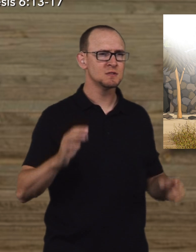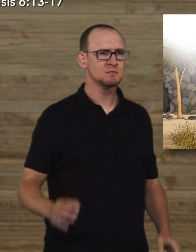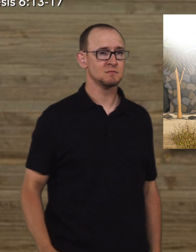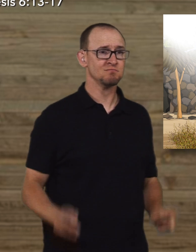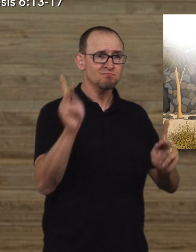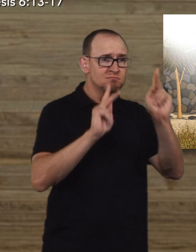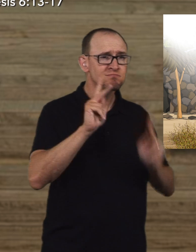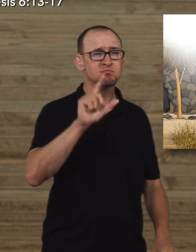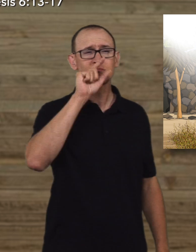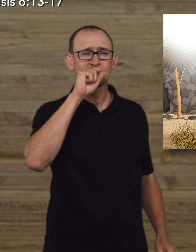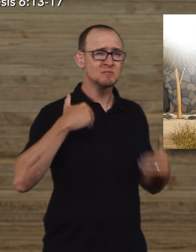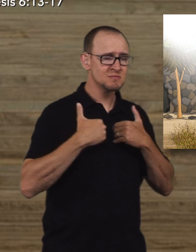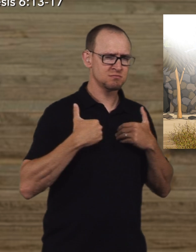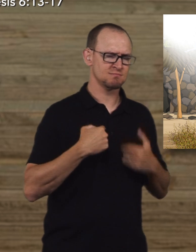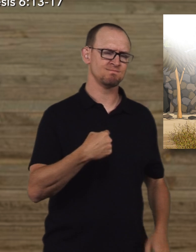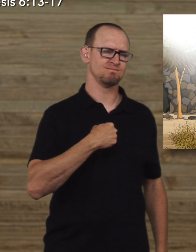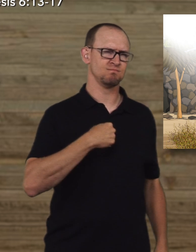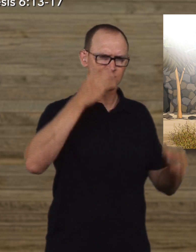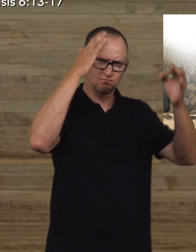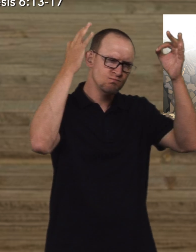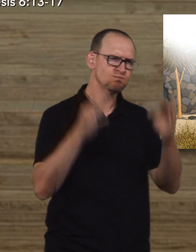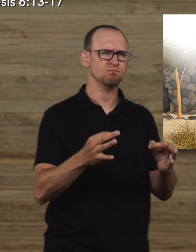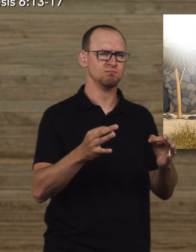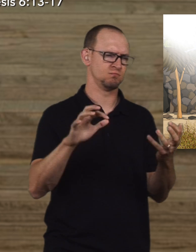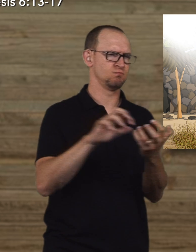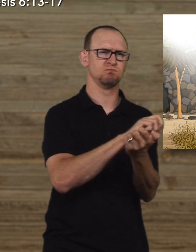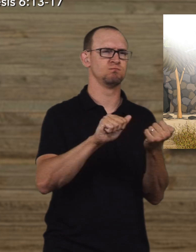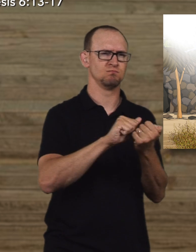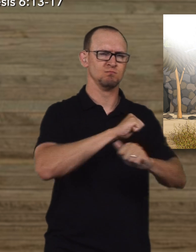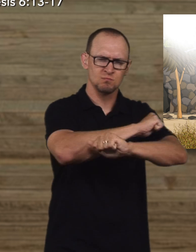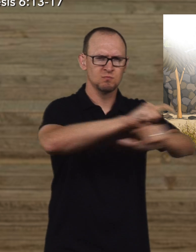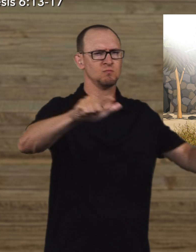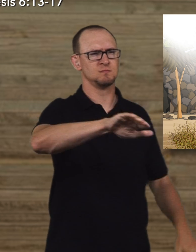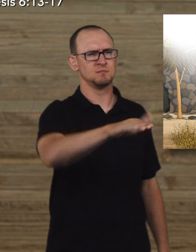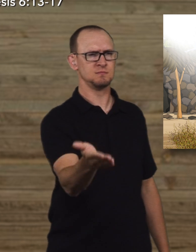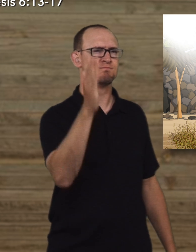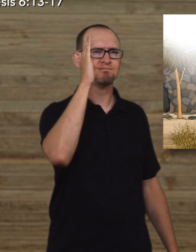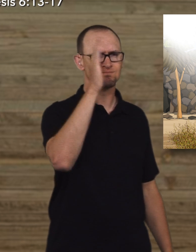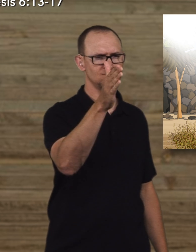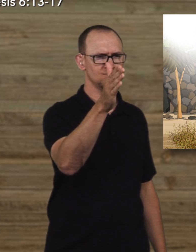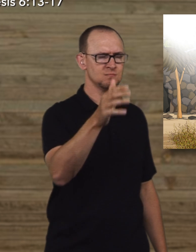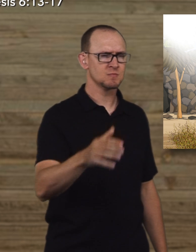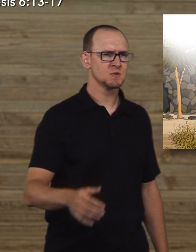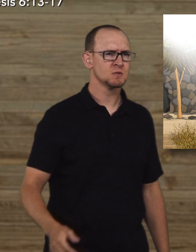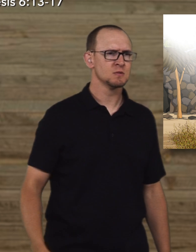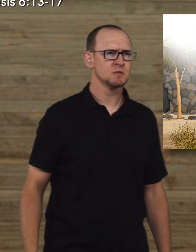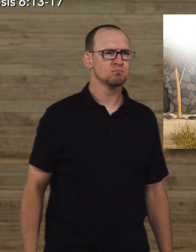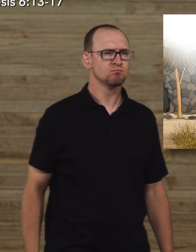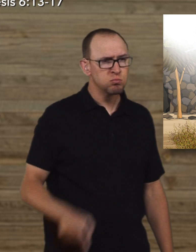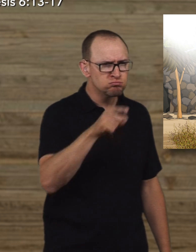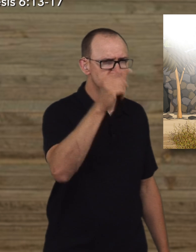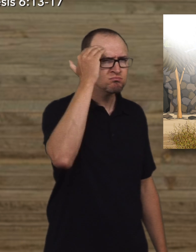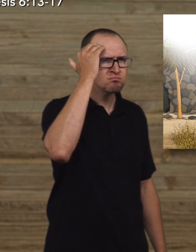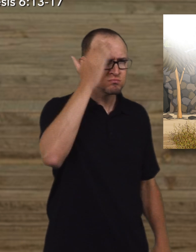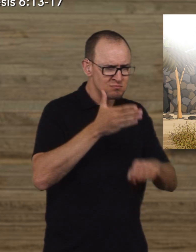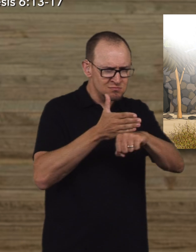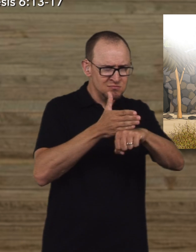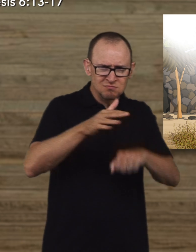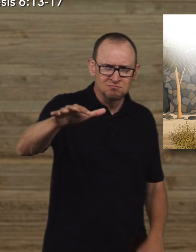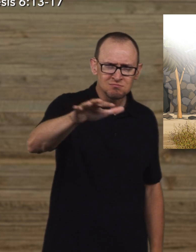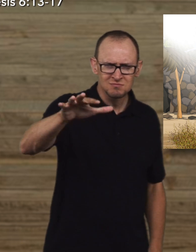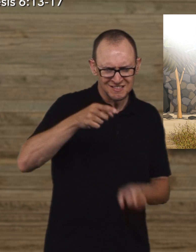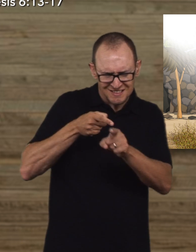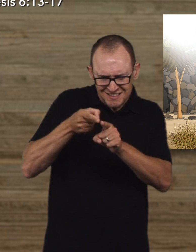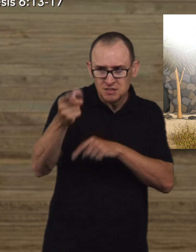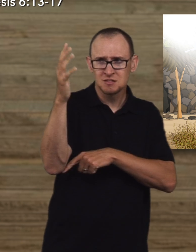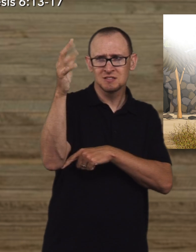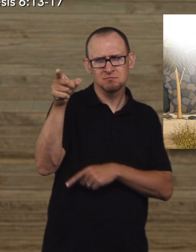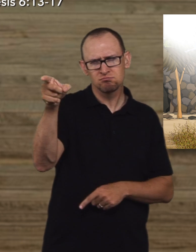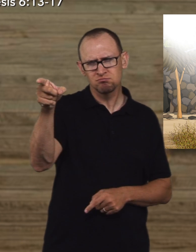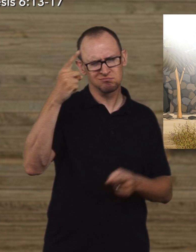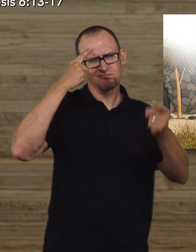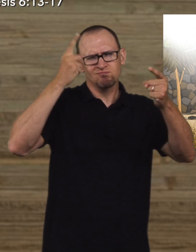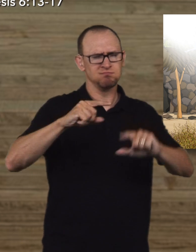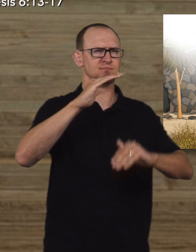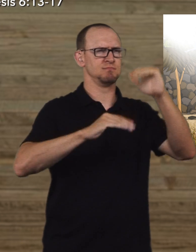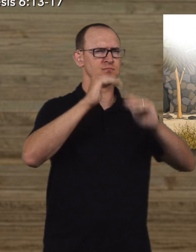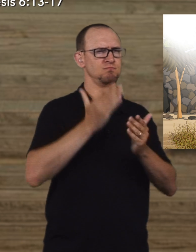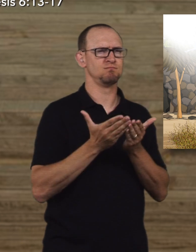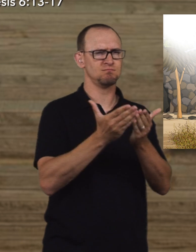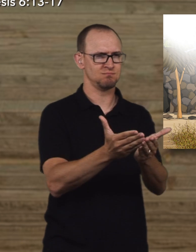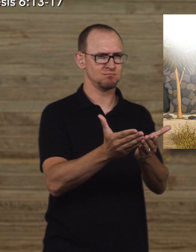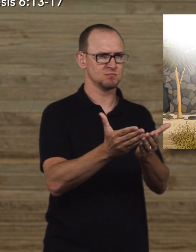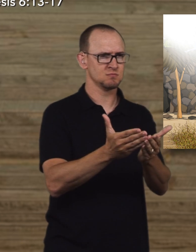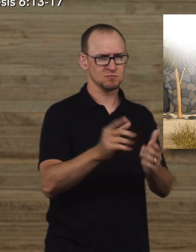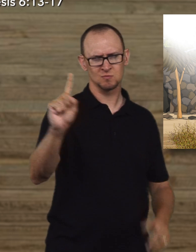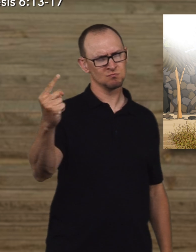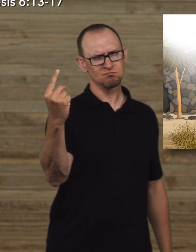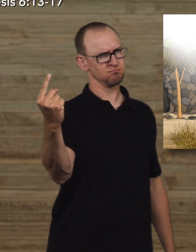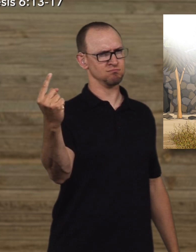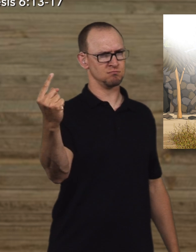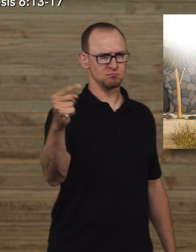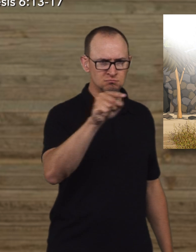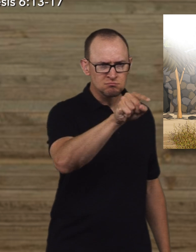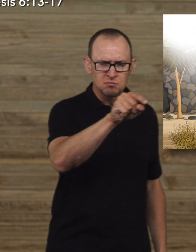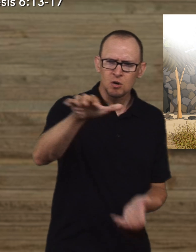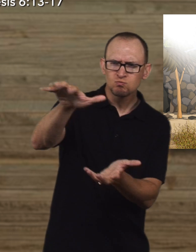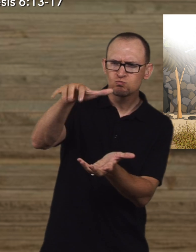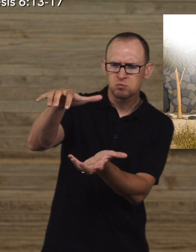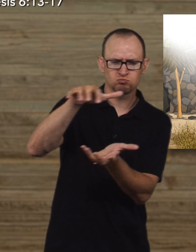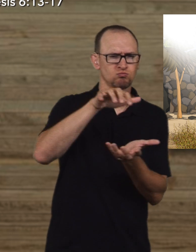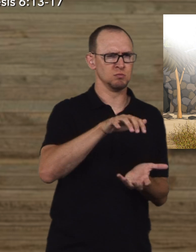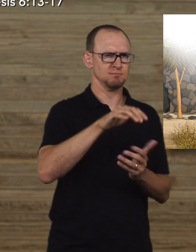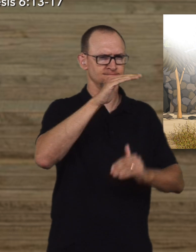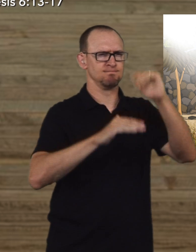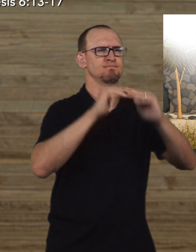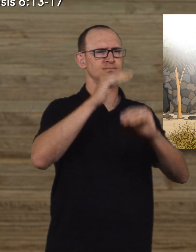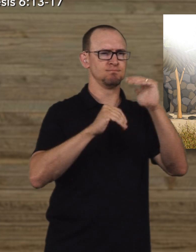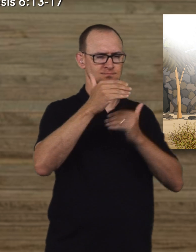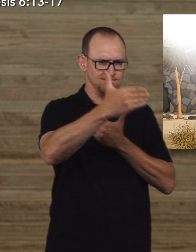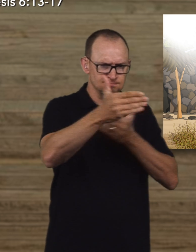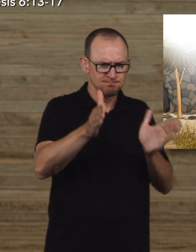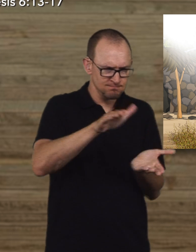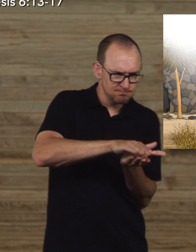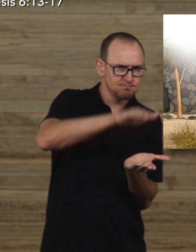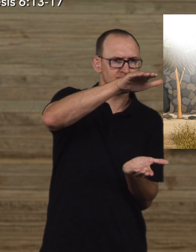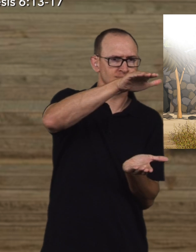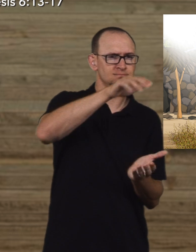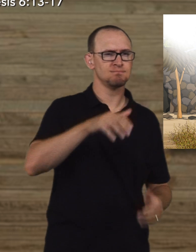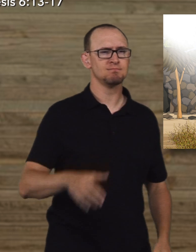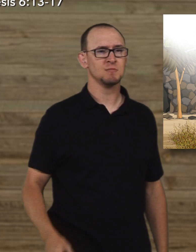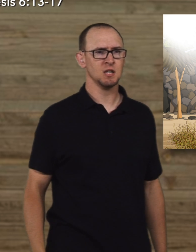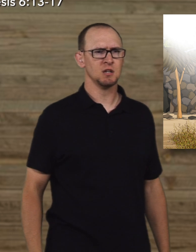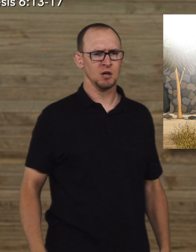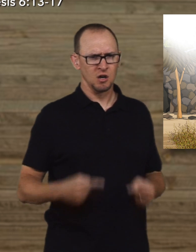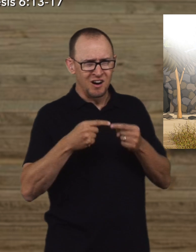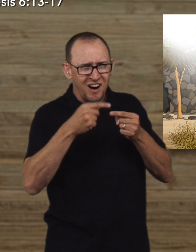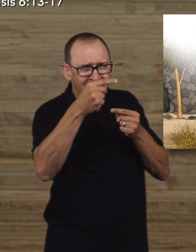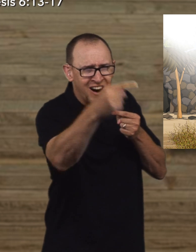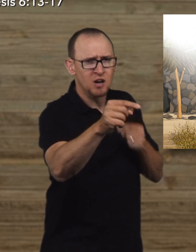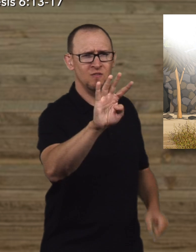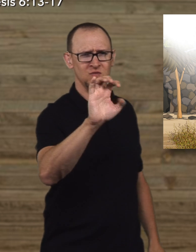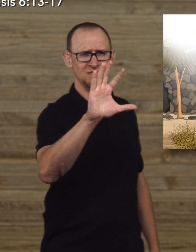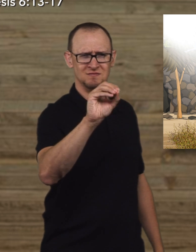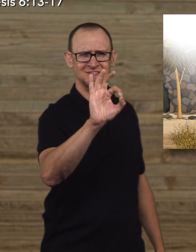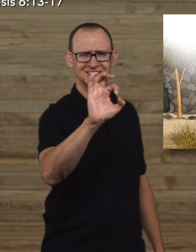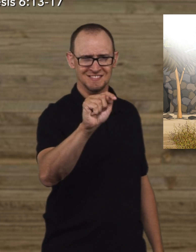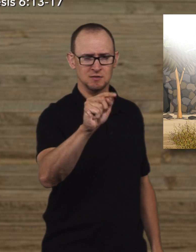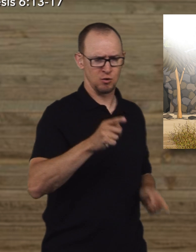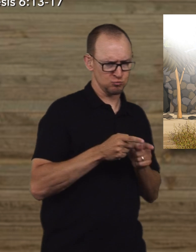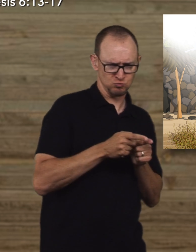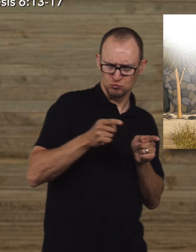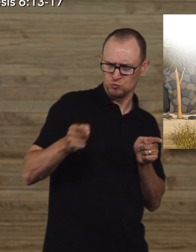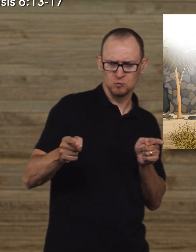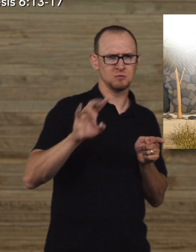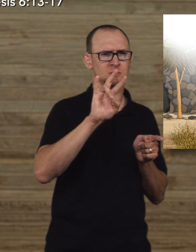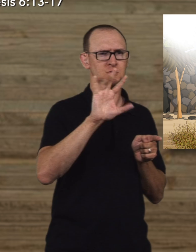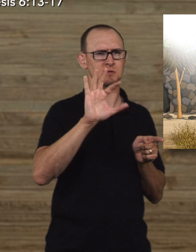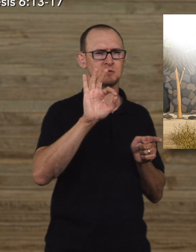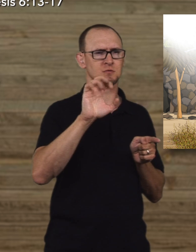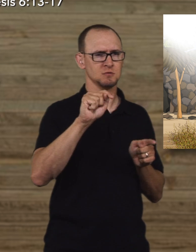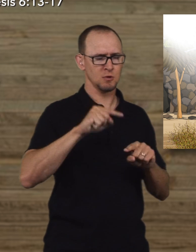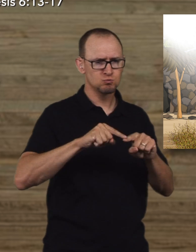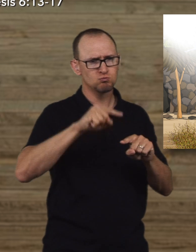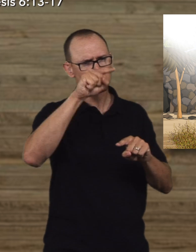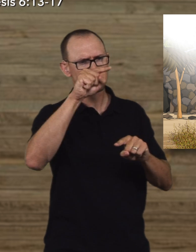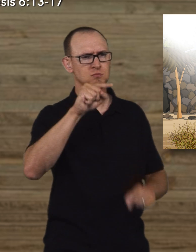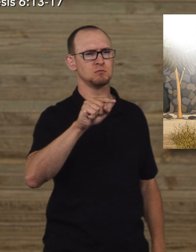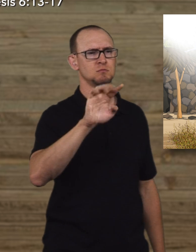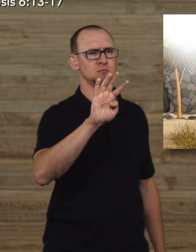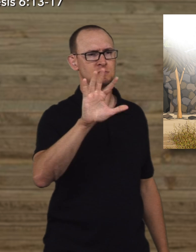Now behold, I will destroy both them and the earth. Make for yourself an ark of gopher wood; make rooms in the ark and coat it with pitch inside and out.